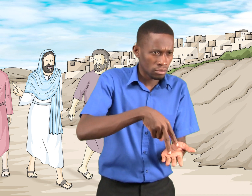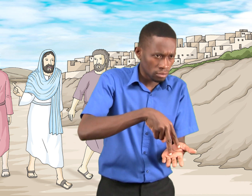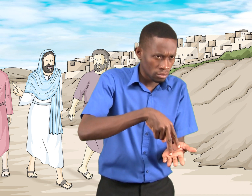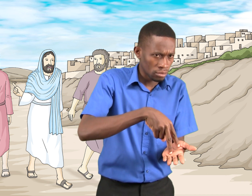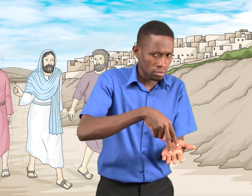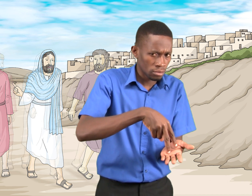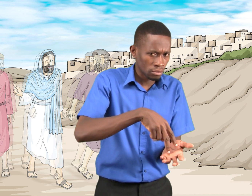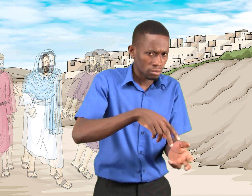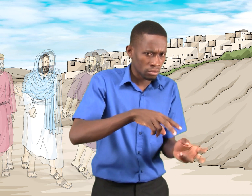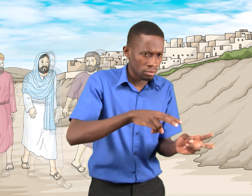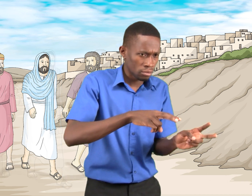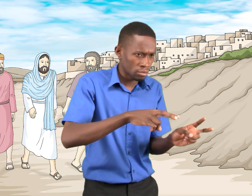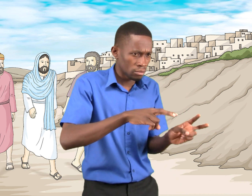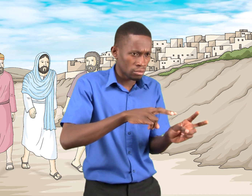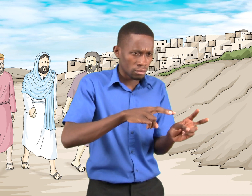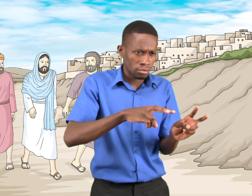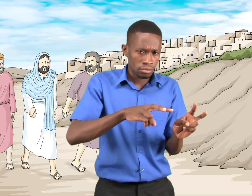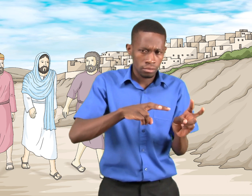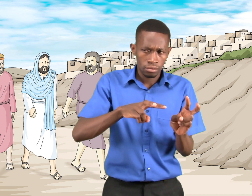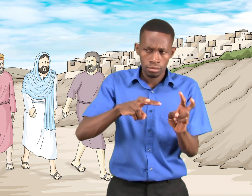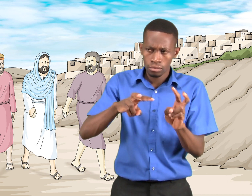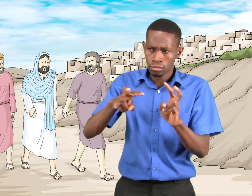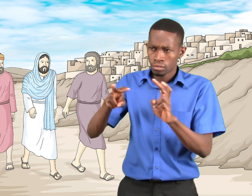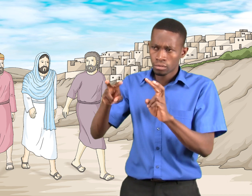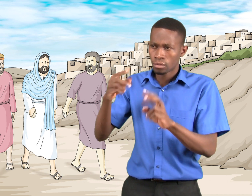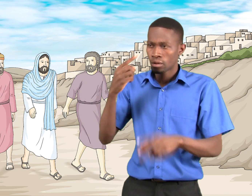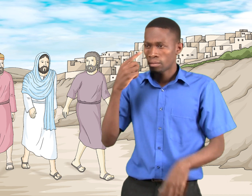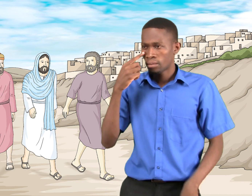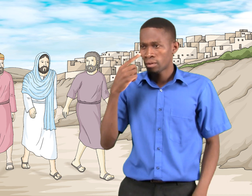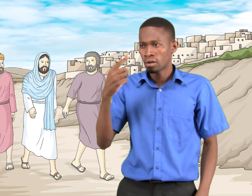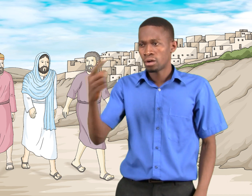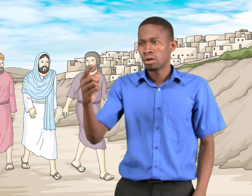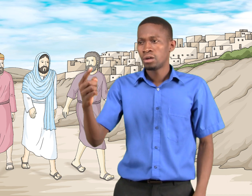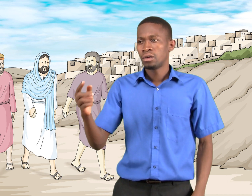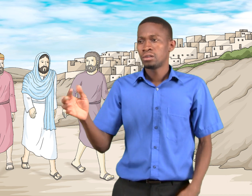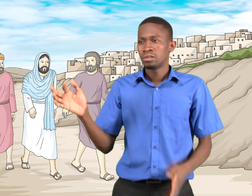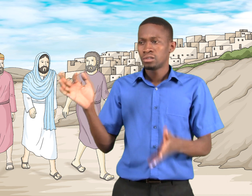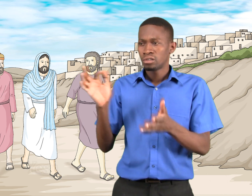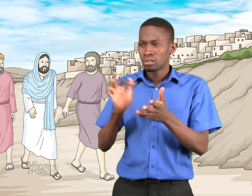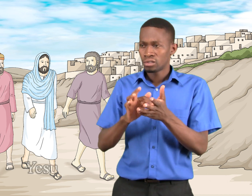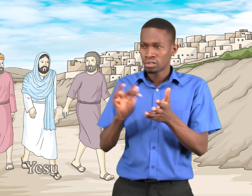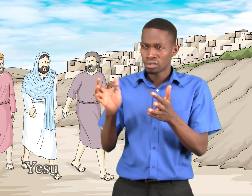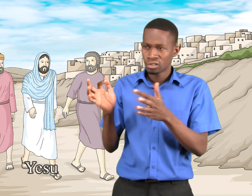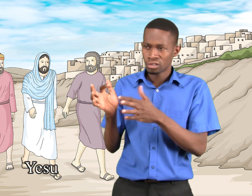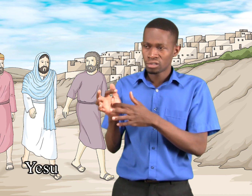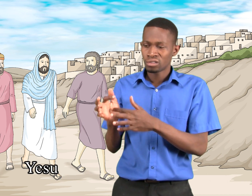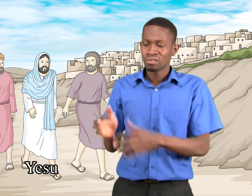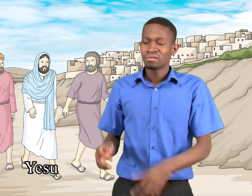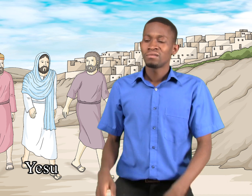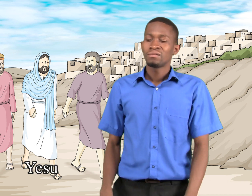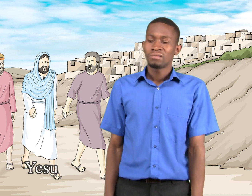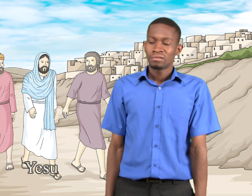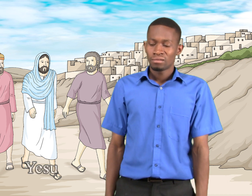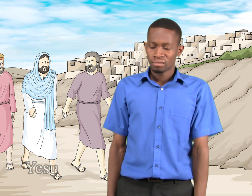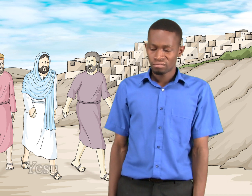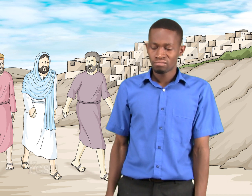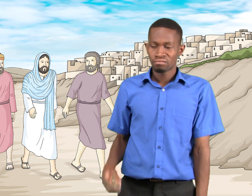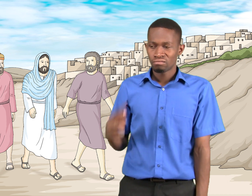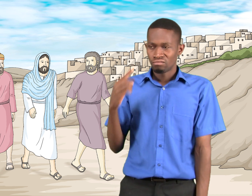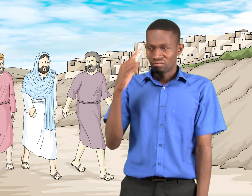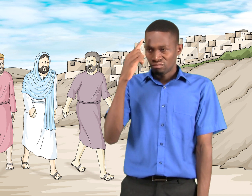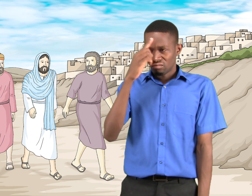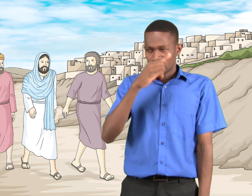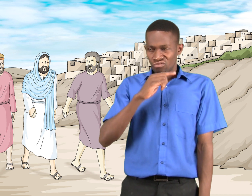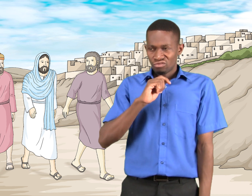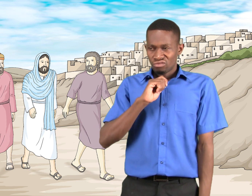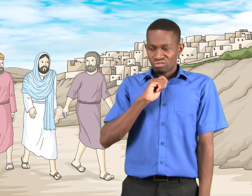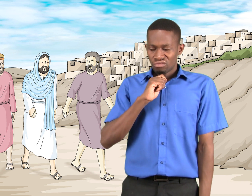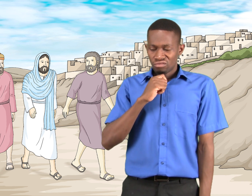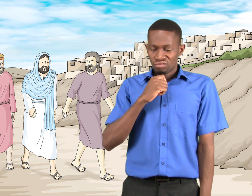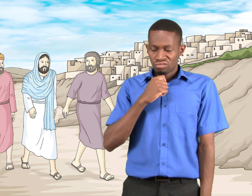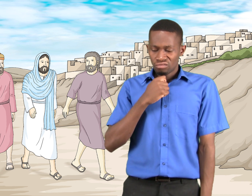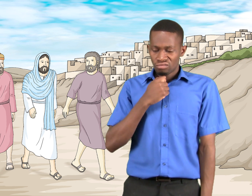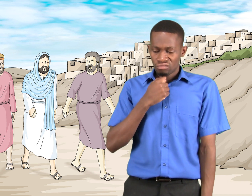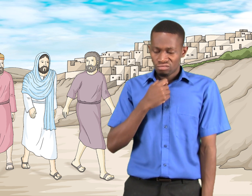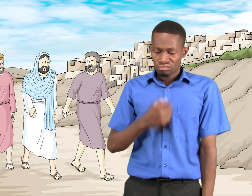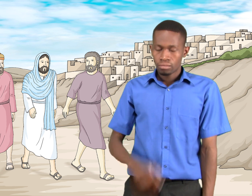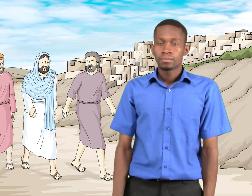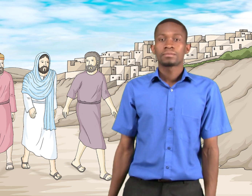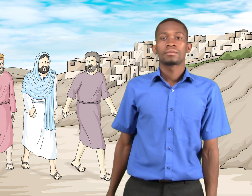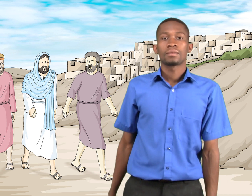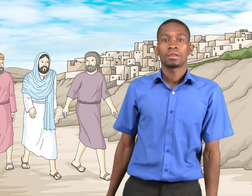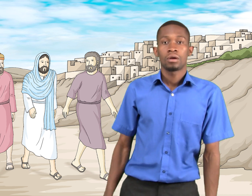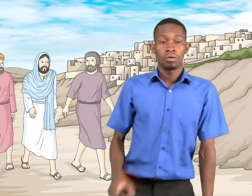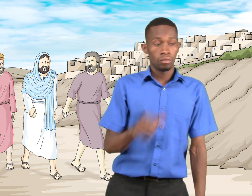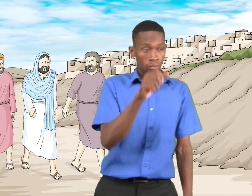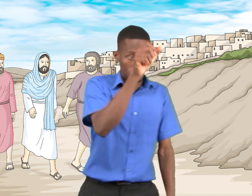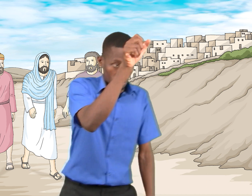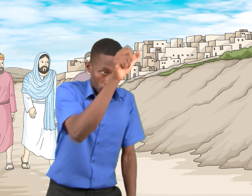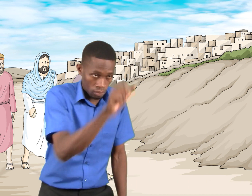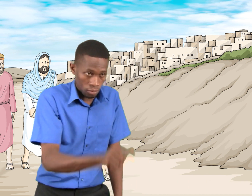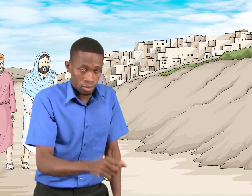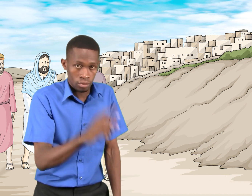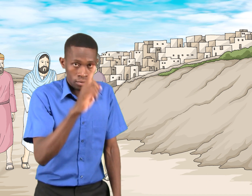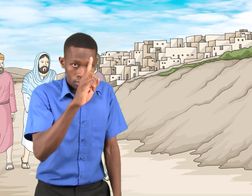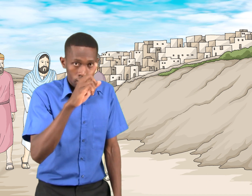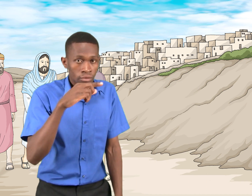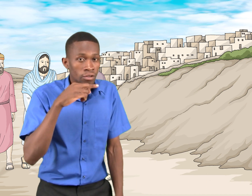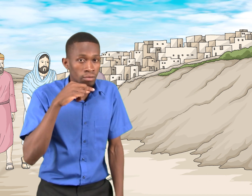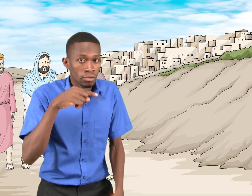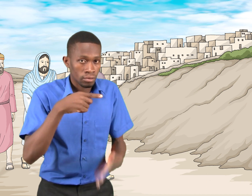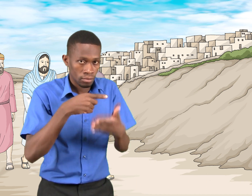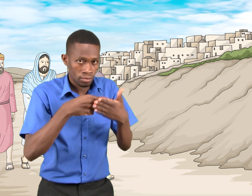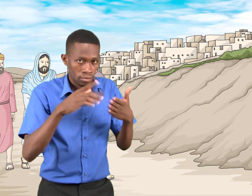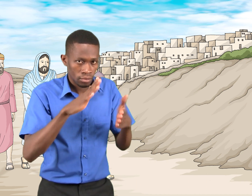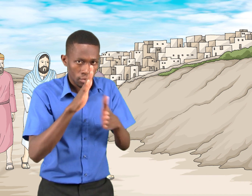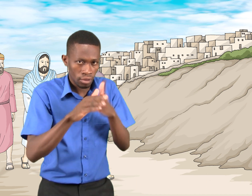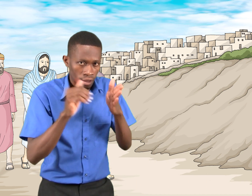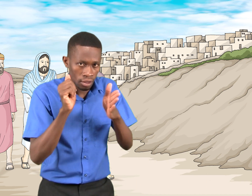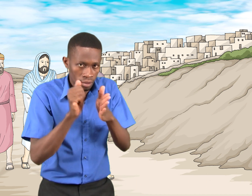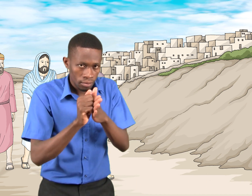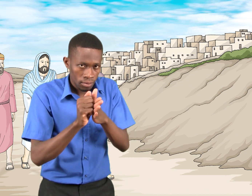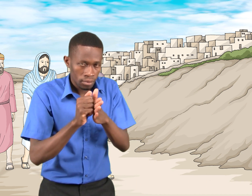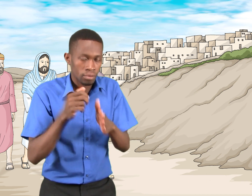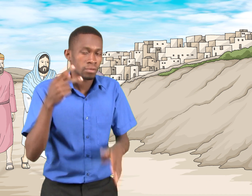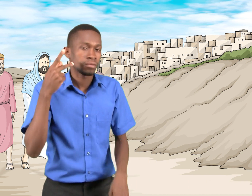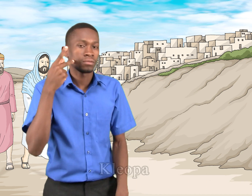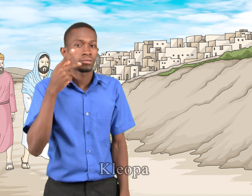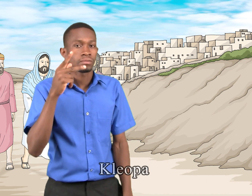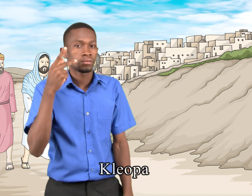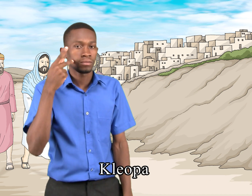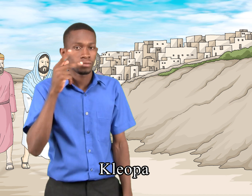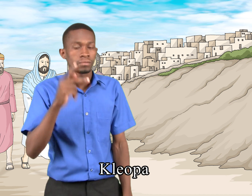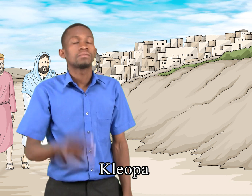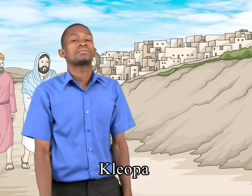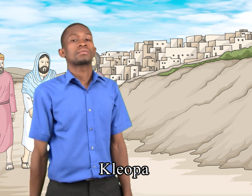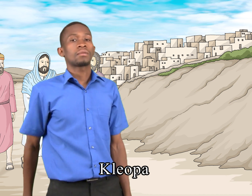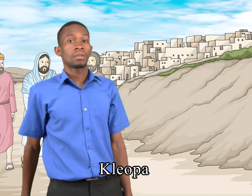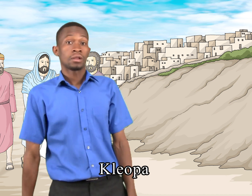They stood still, with sadness on their faces.